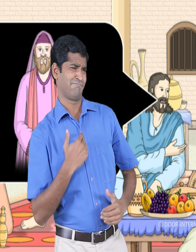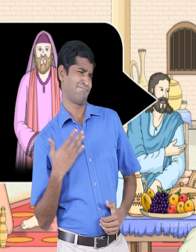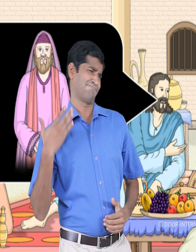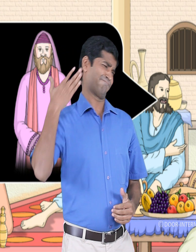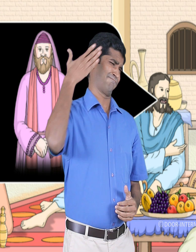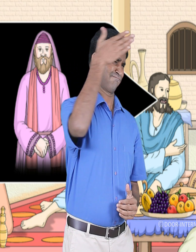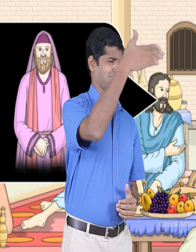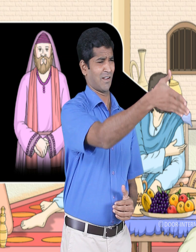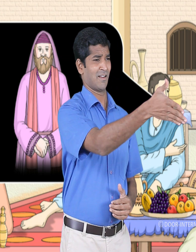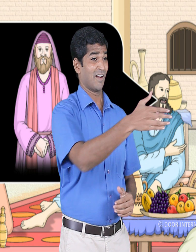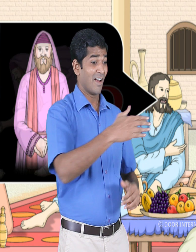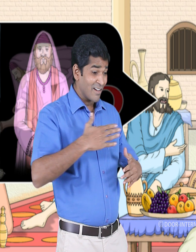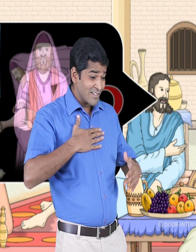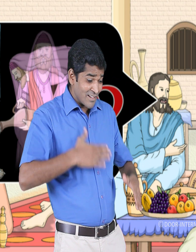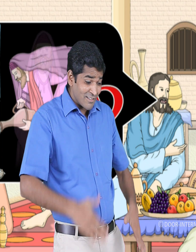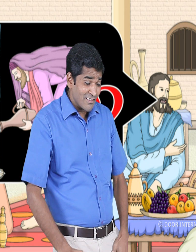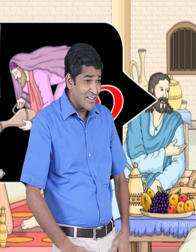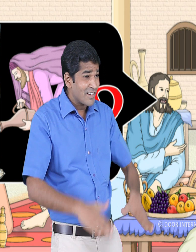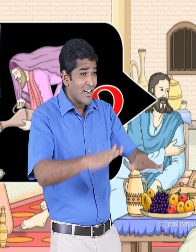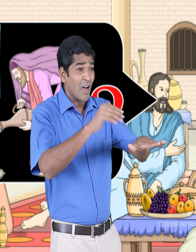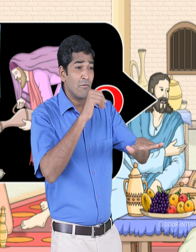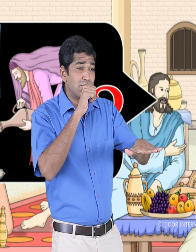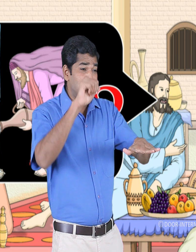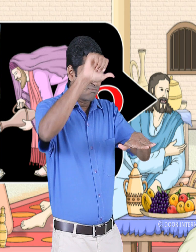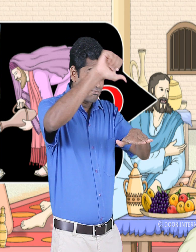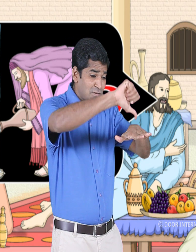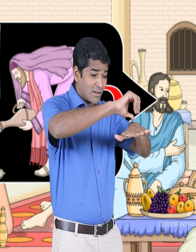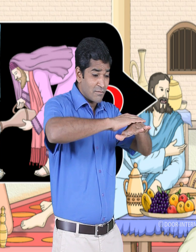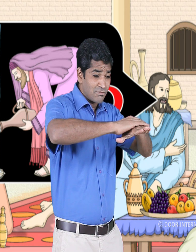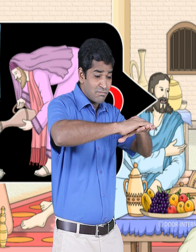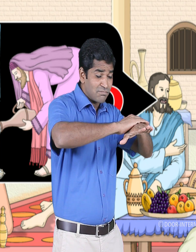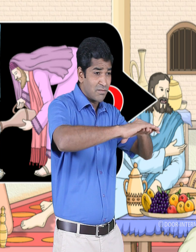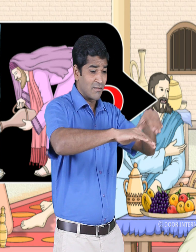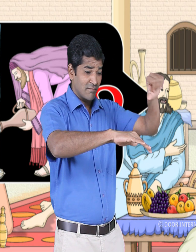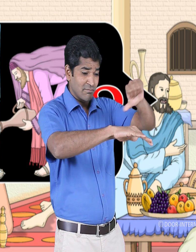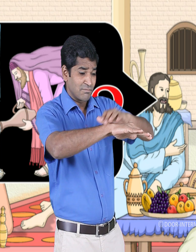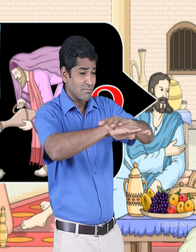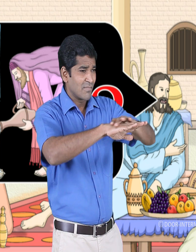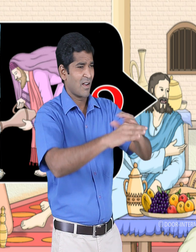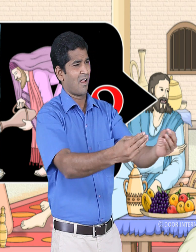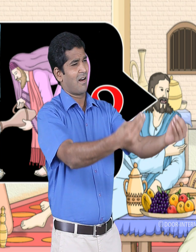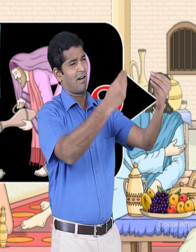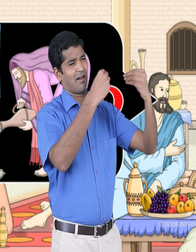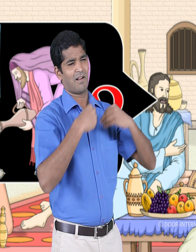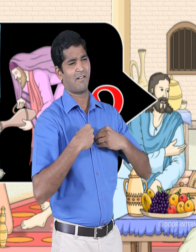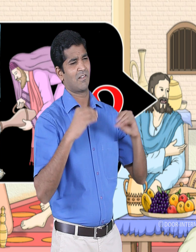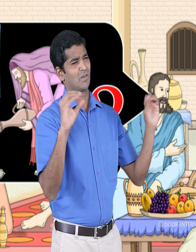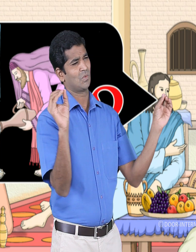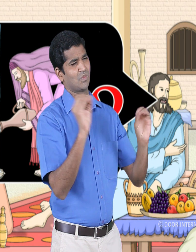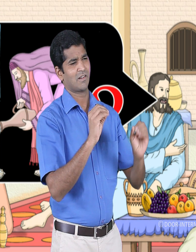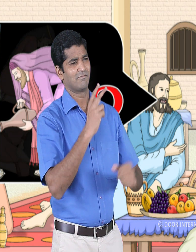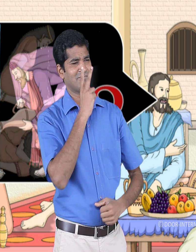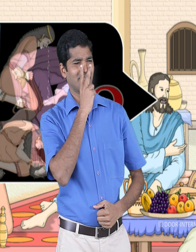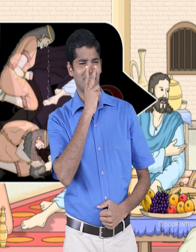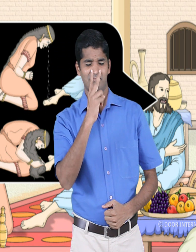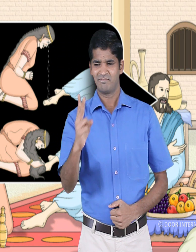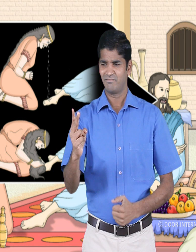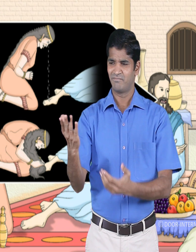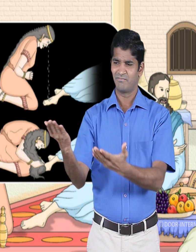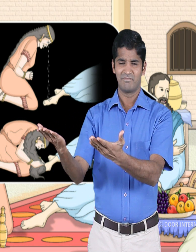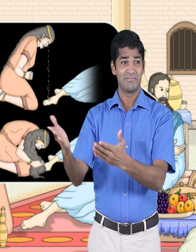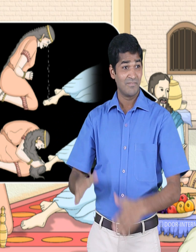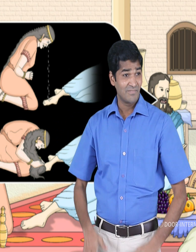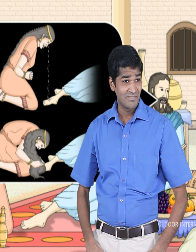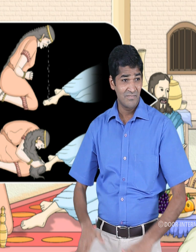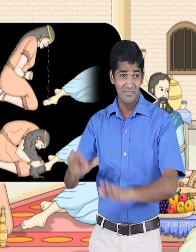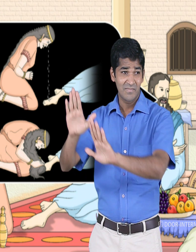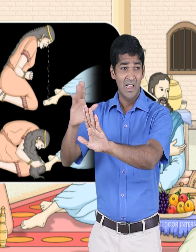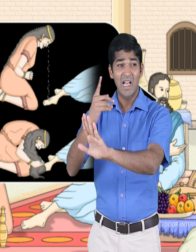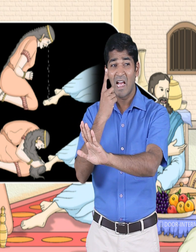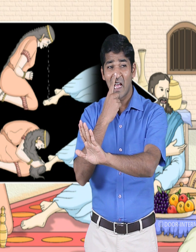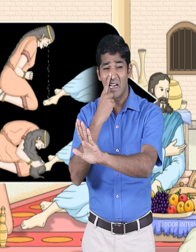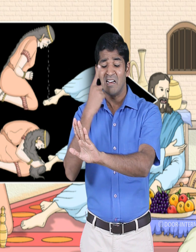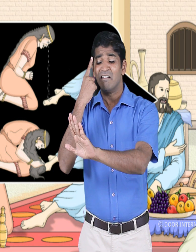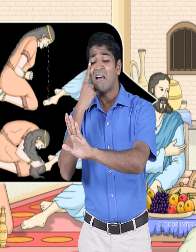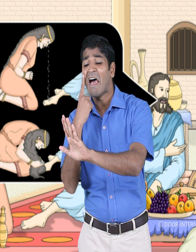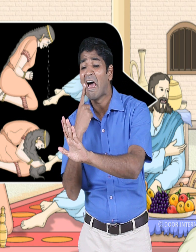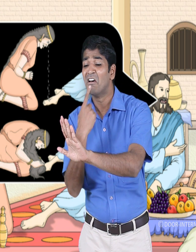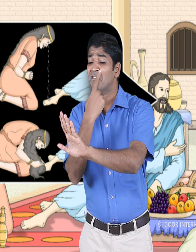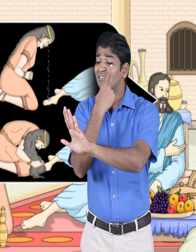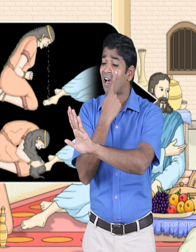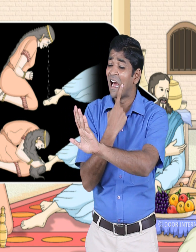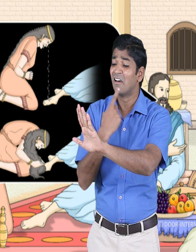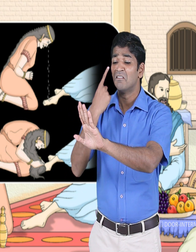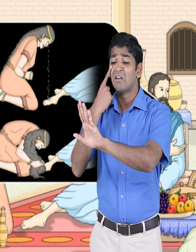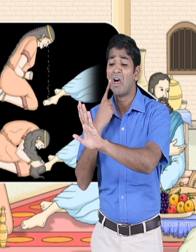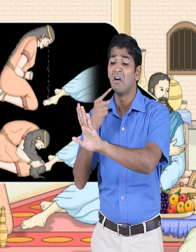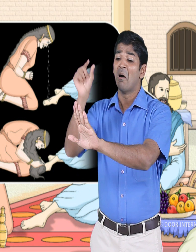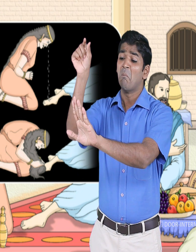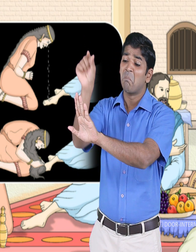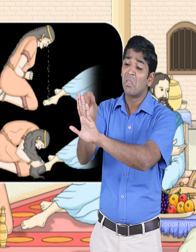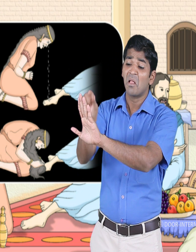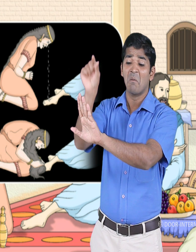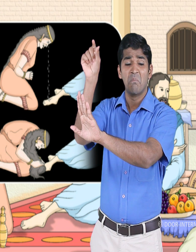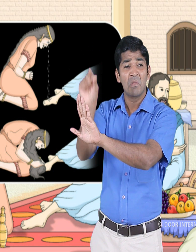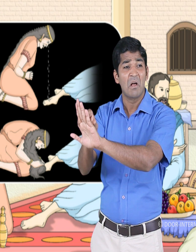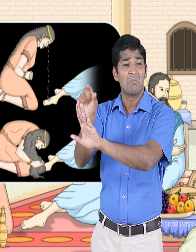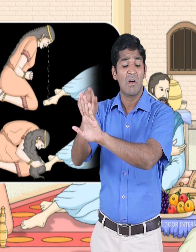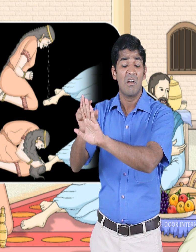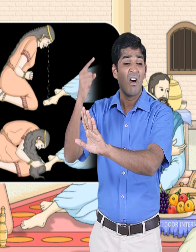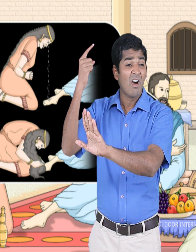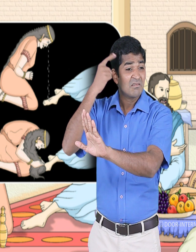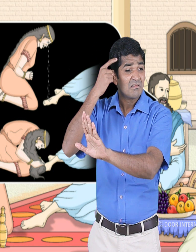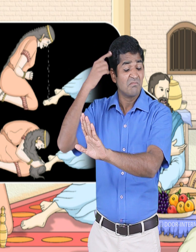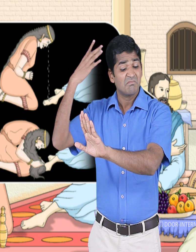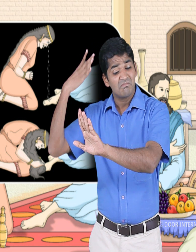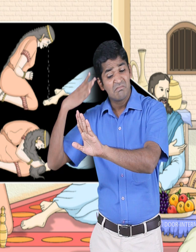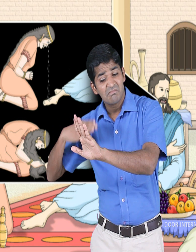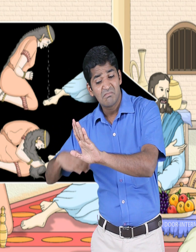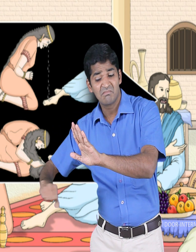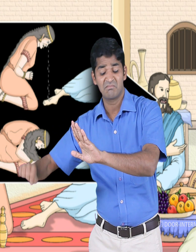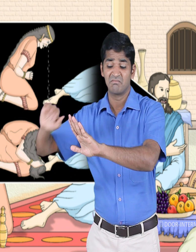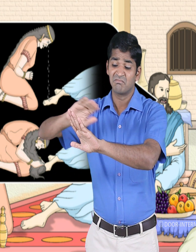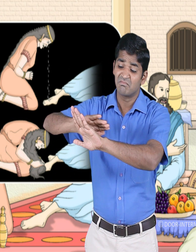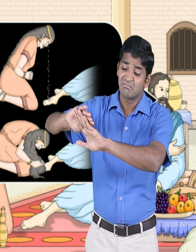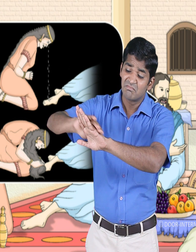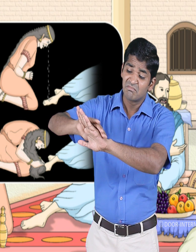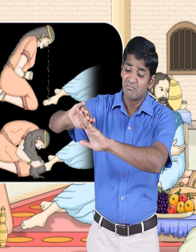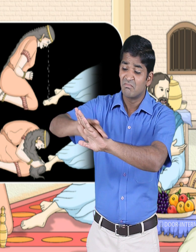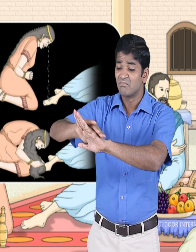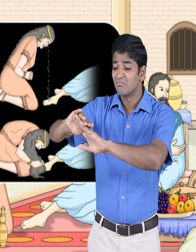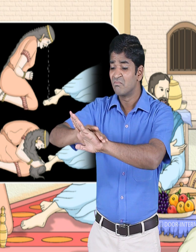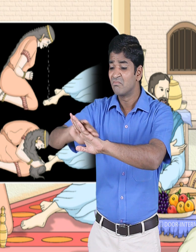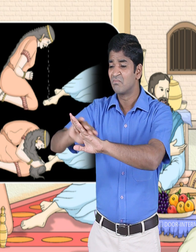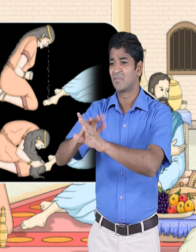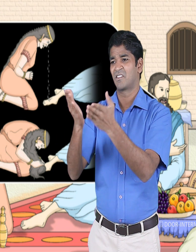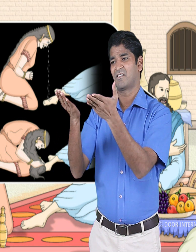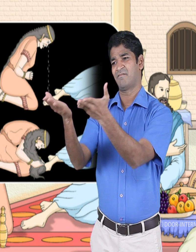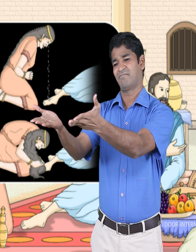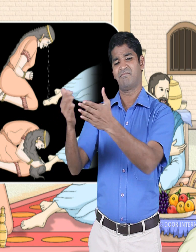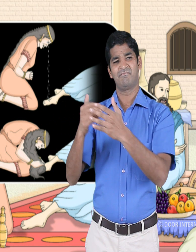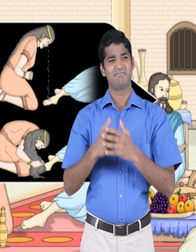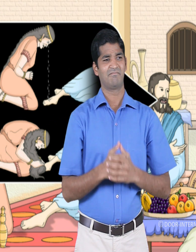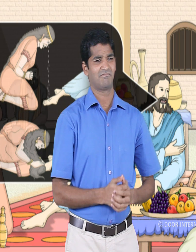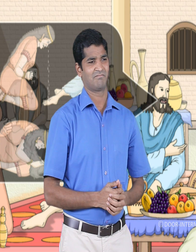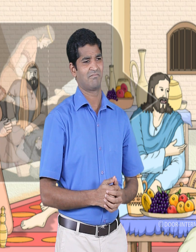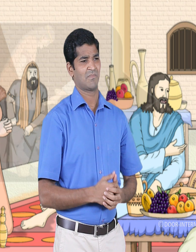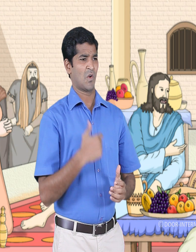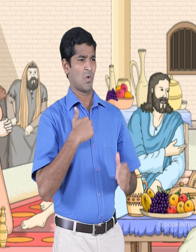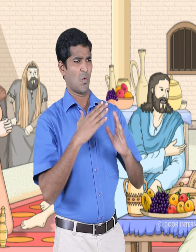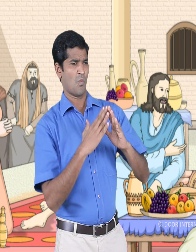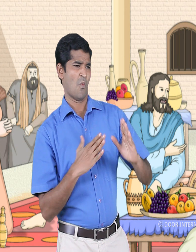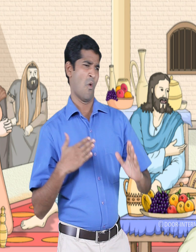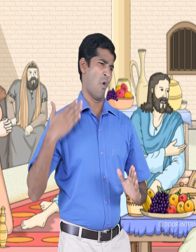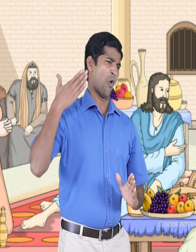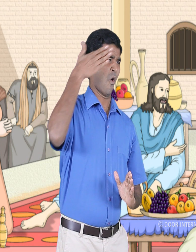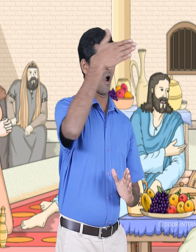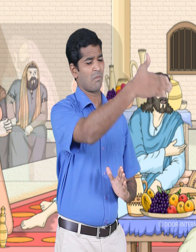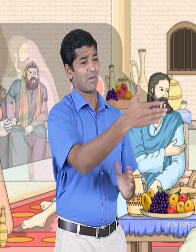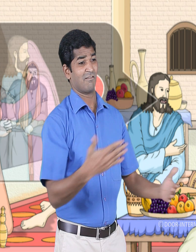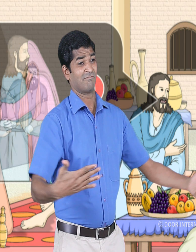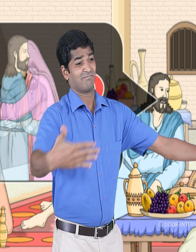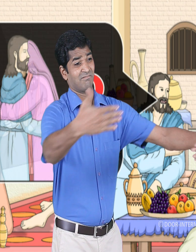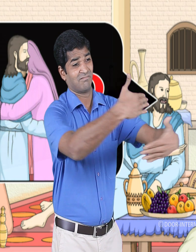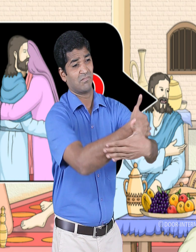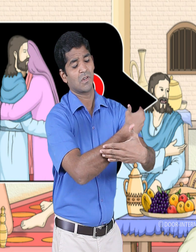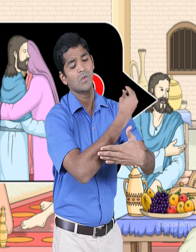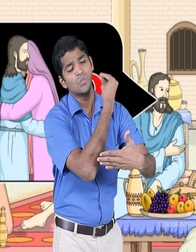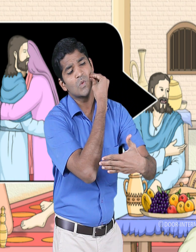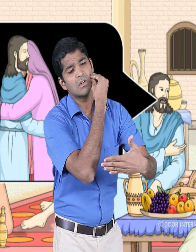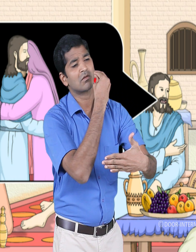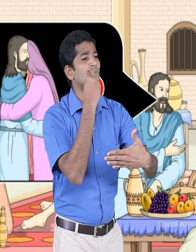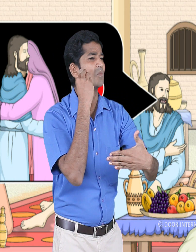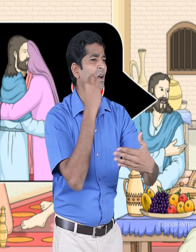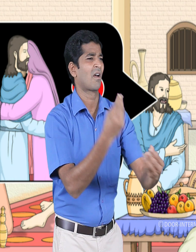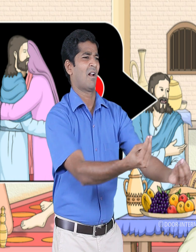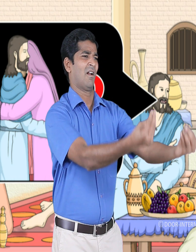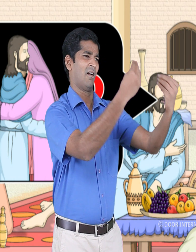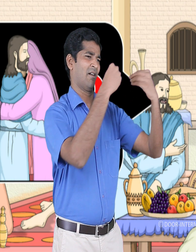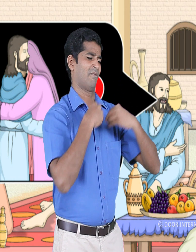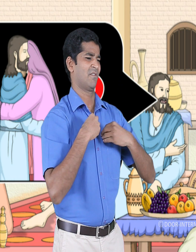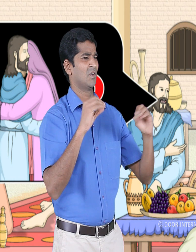When I entered your house, you did not give Me water for My feet, but she wet My feet with her tears and wiped them with her hair.